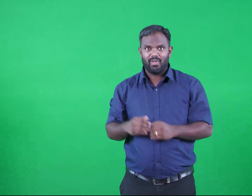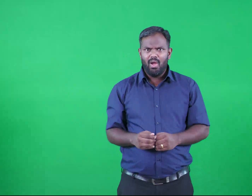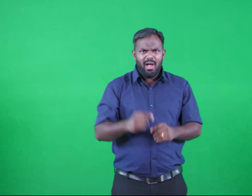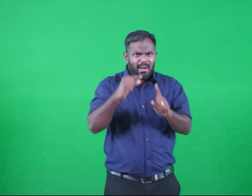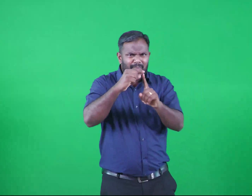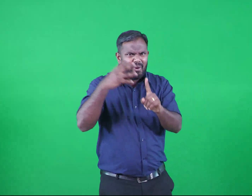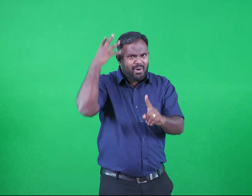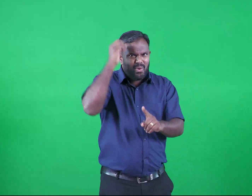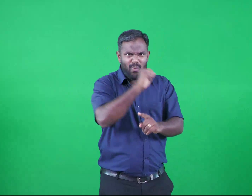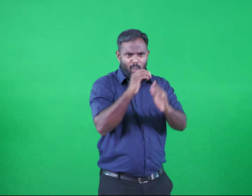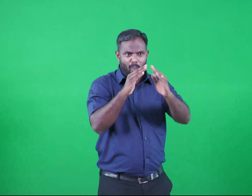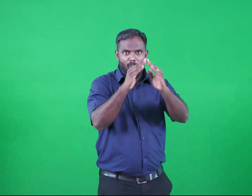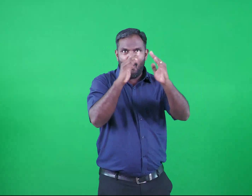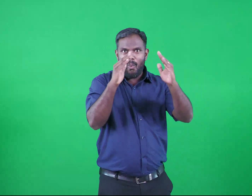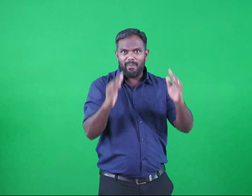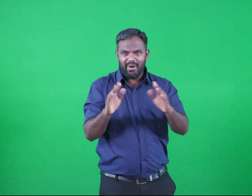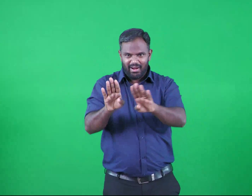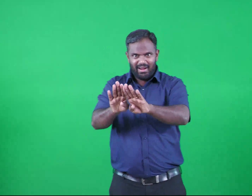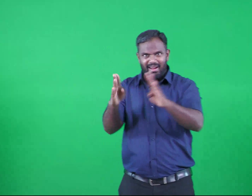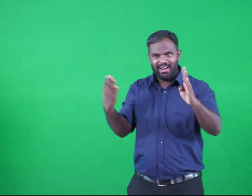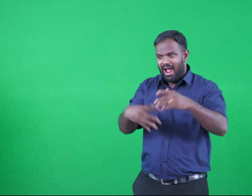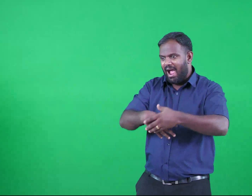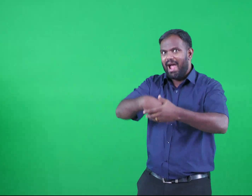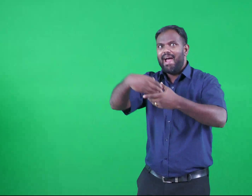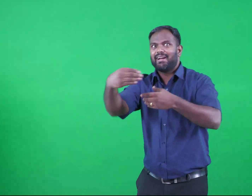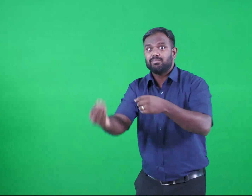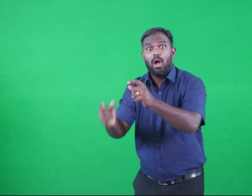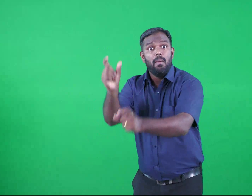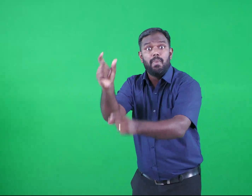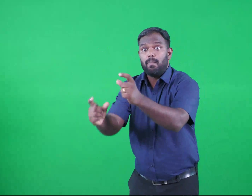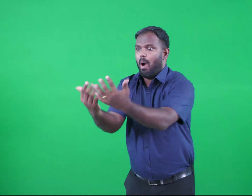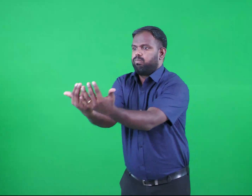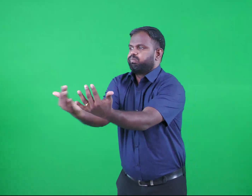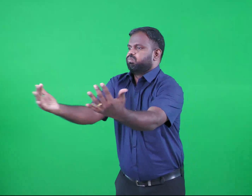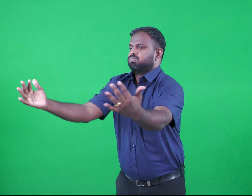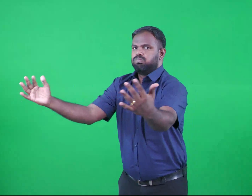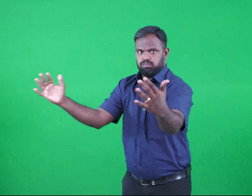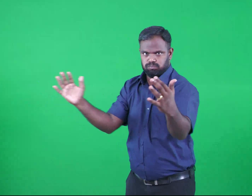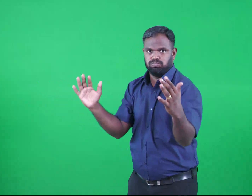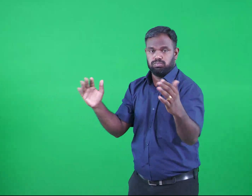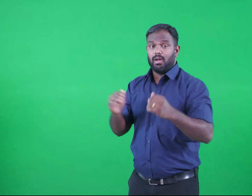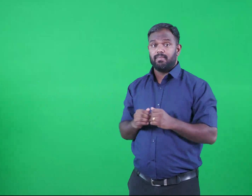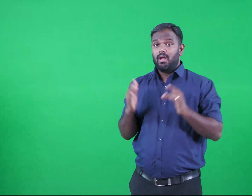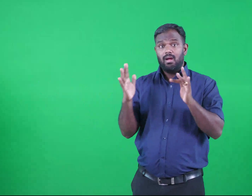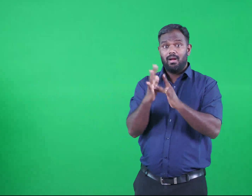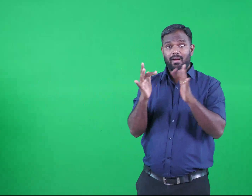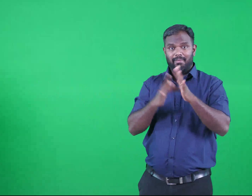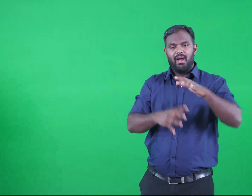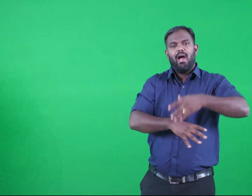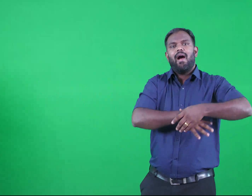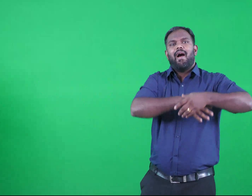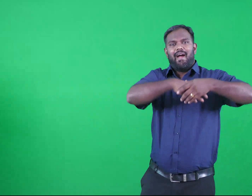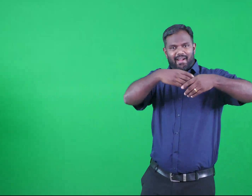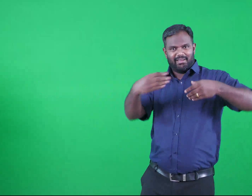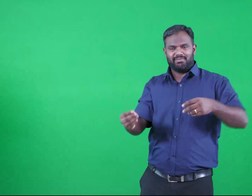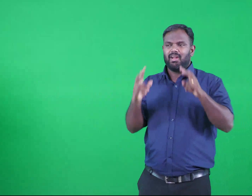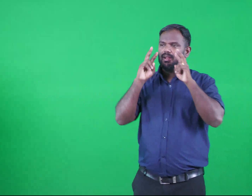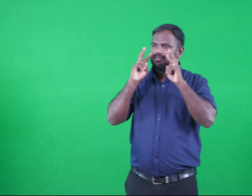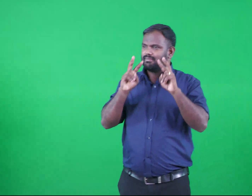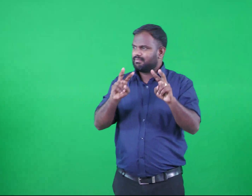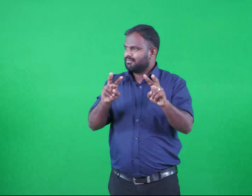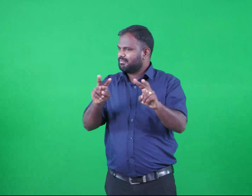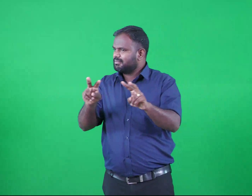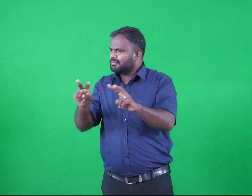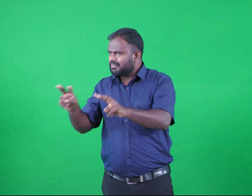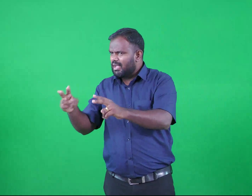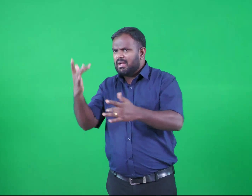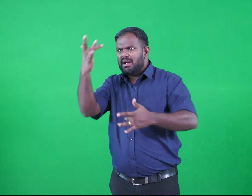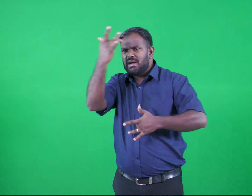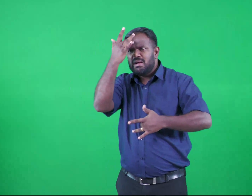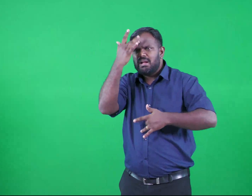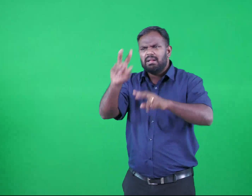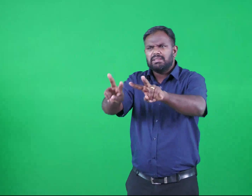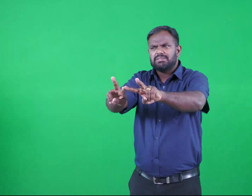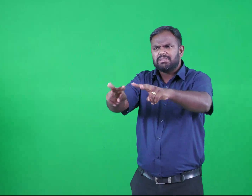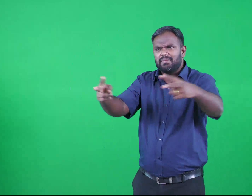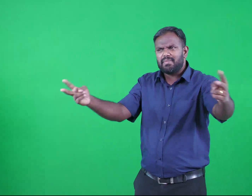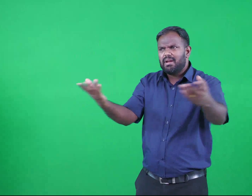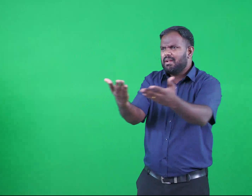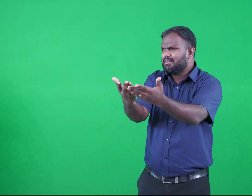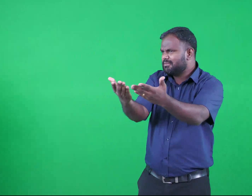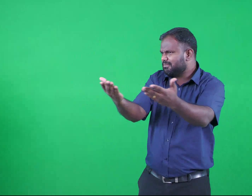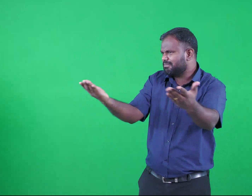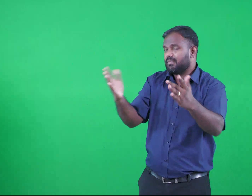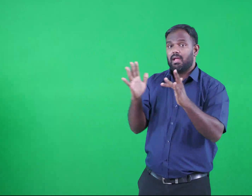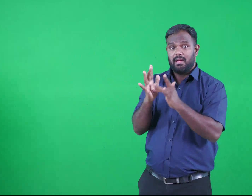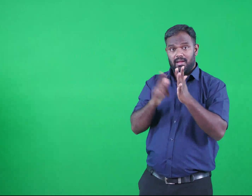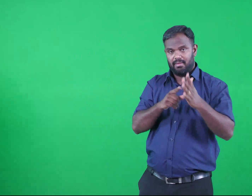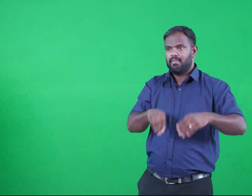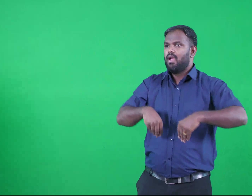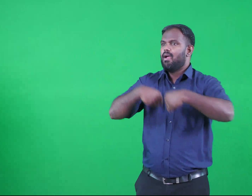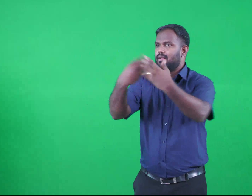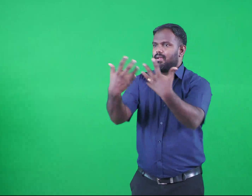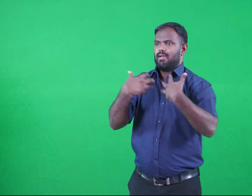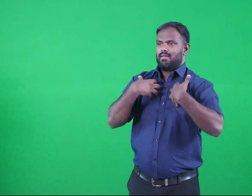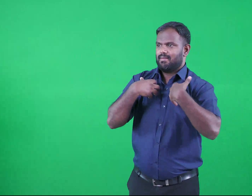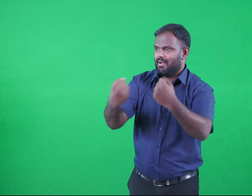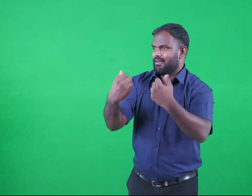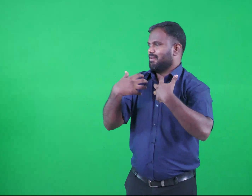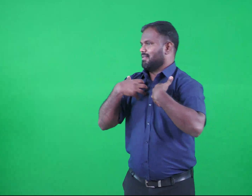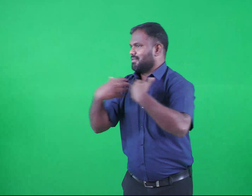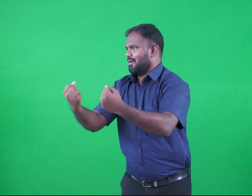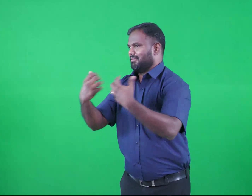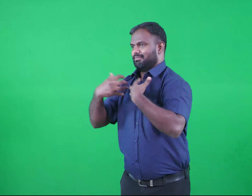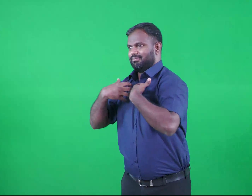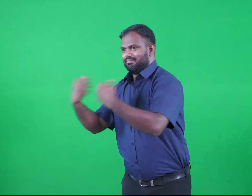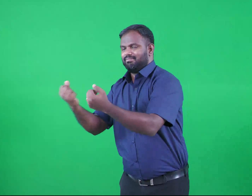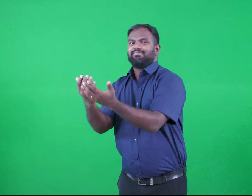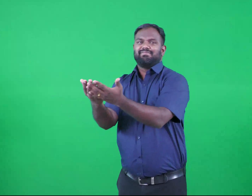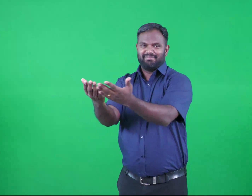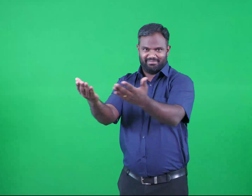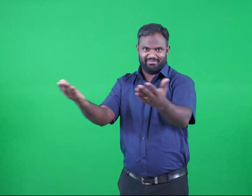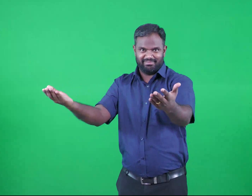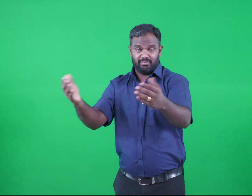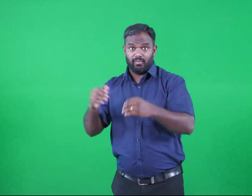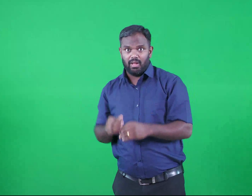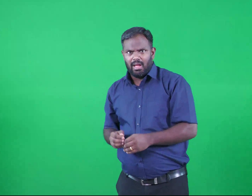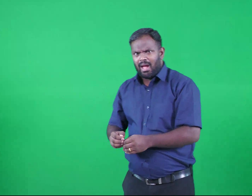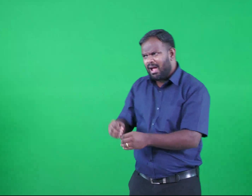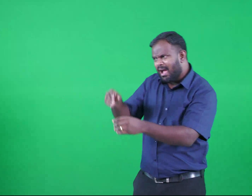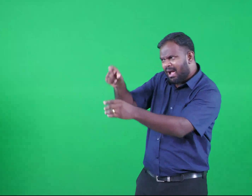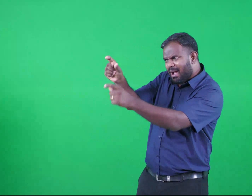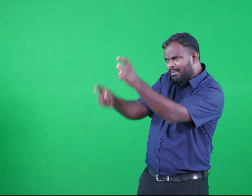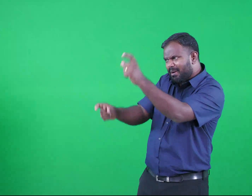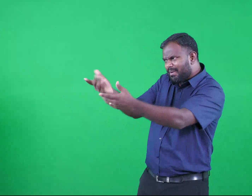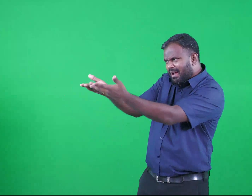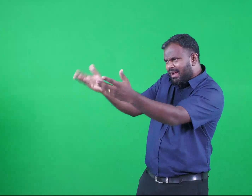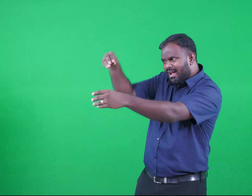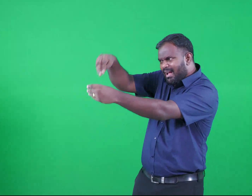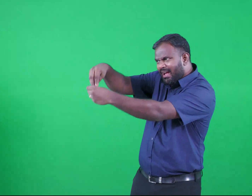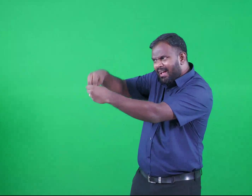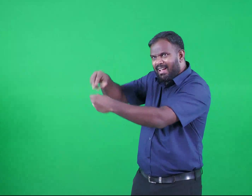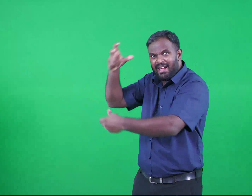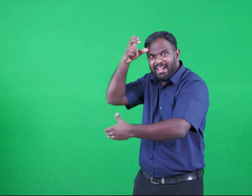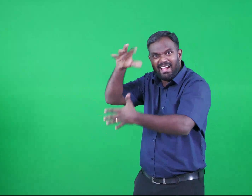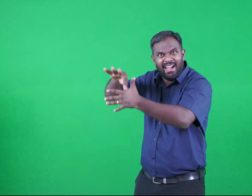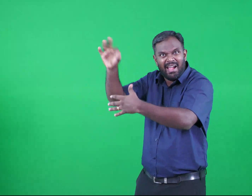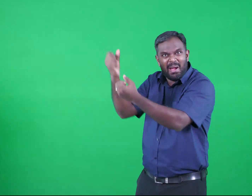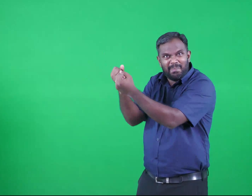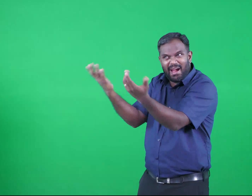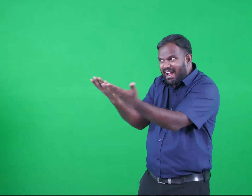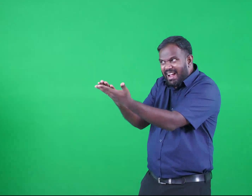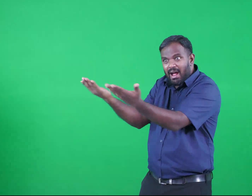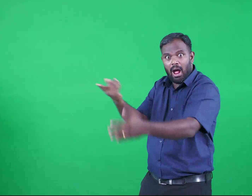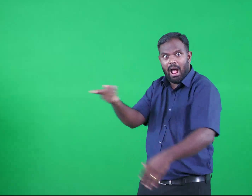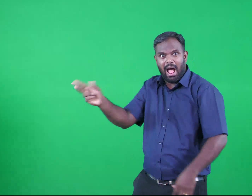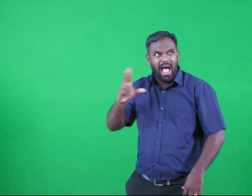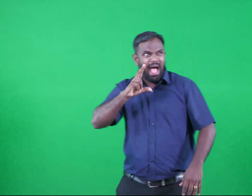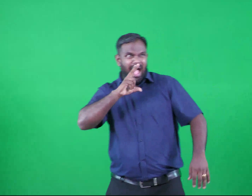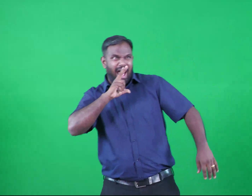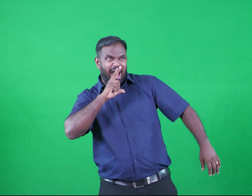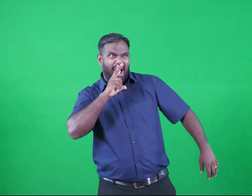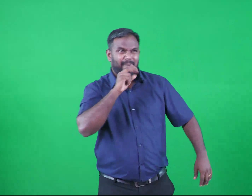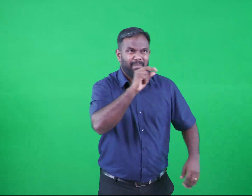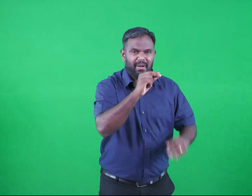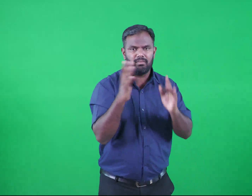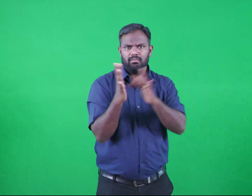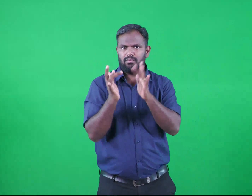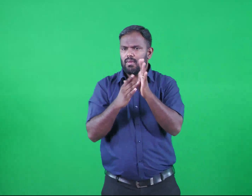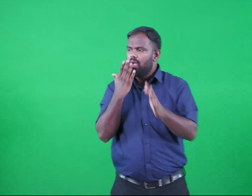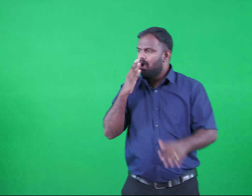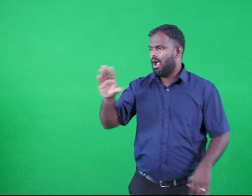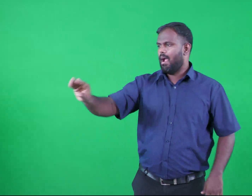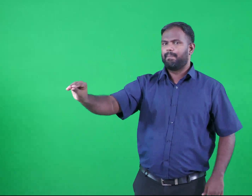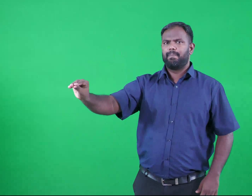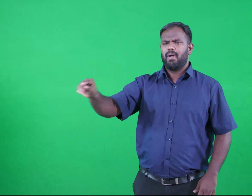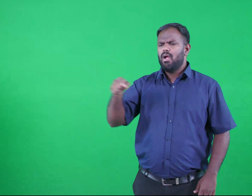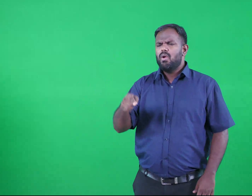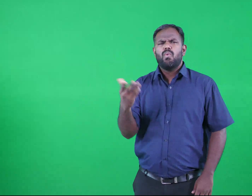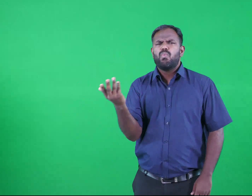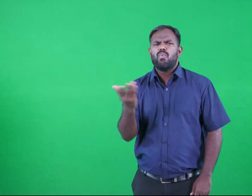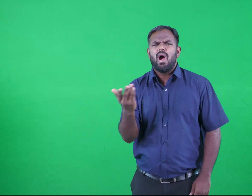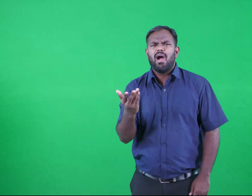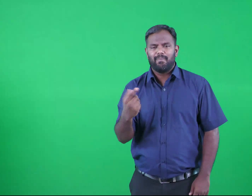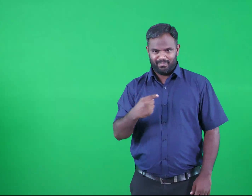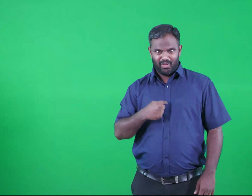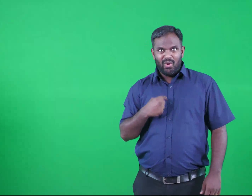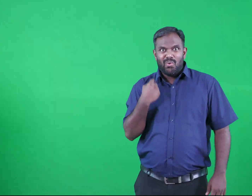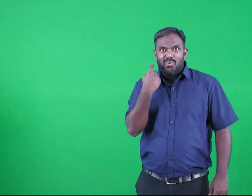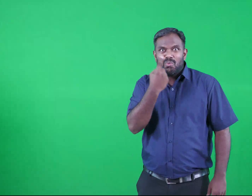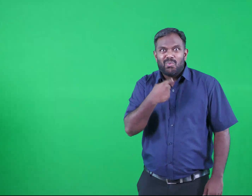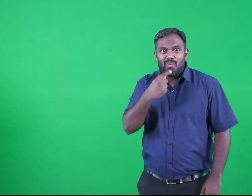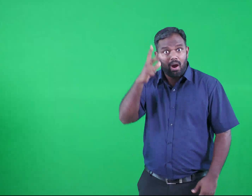And He healed many who were ill with various diseases and drove out many demons.